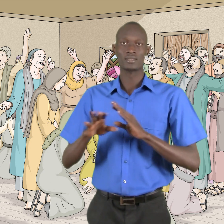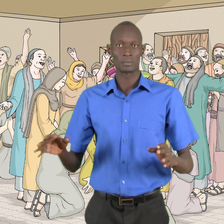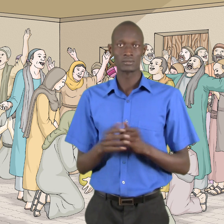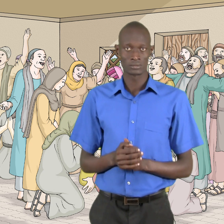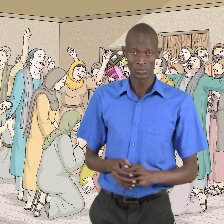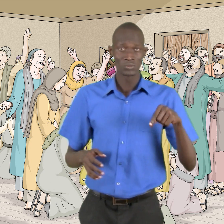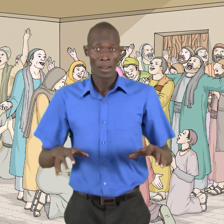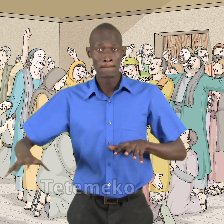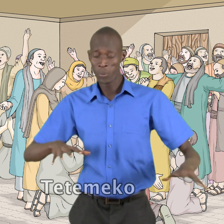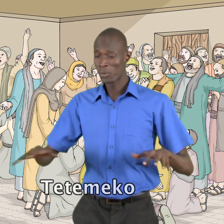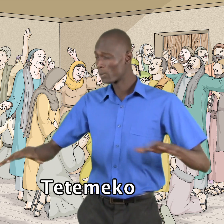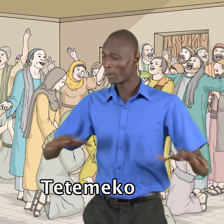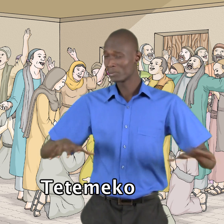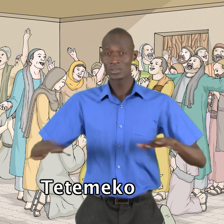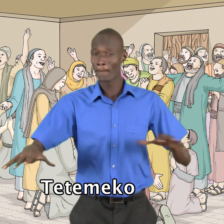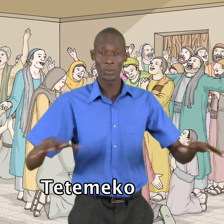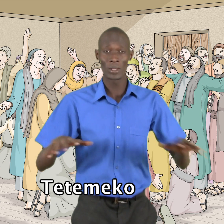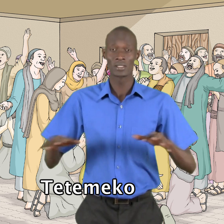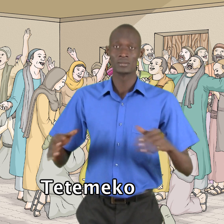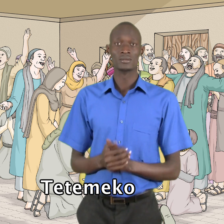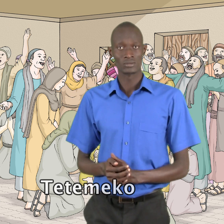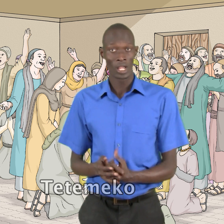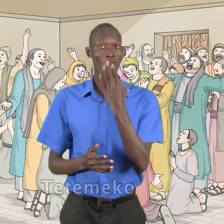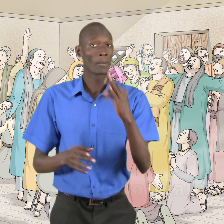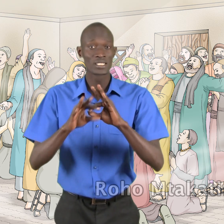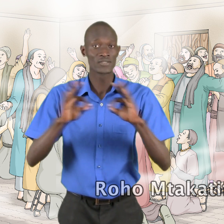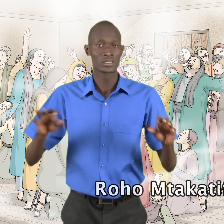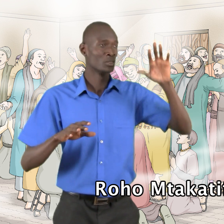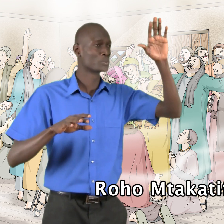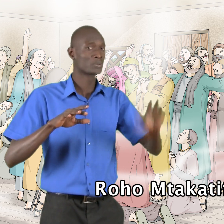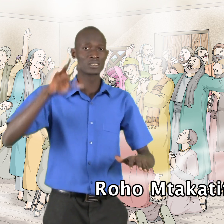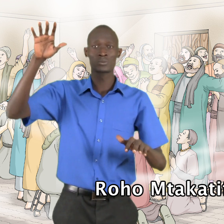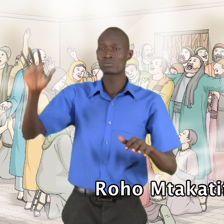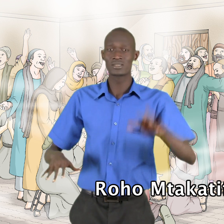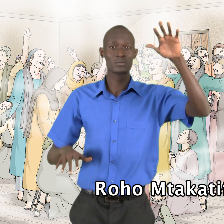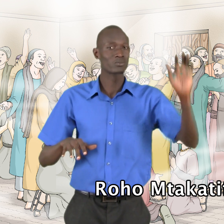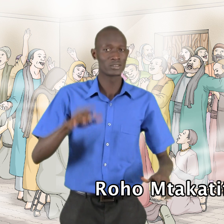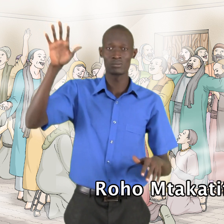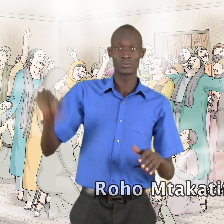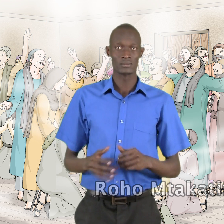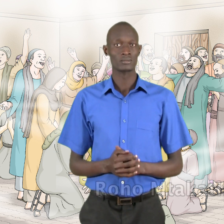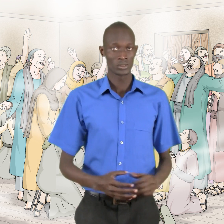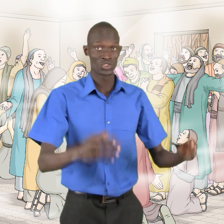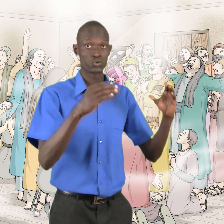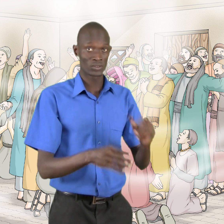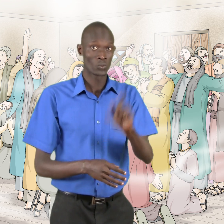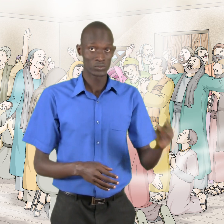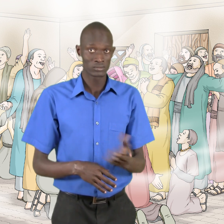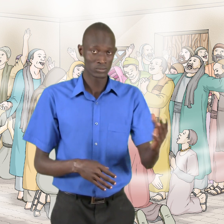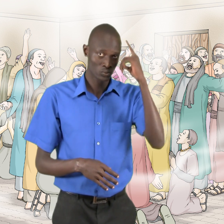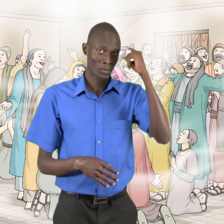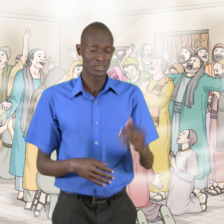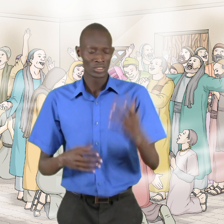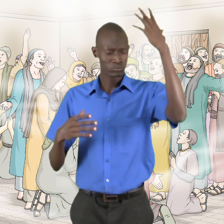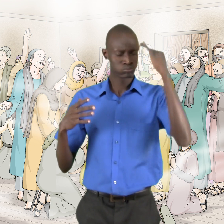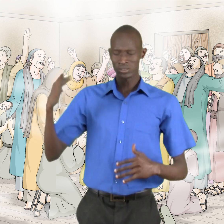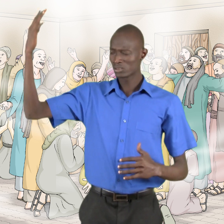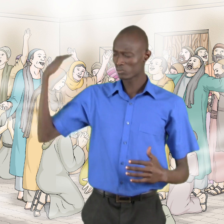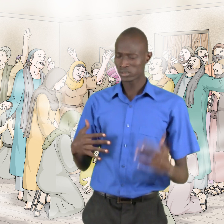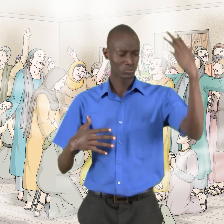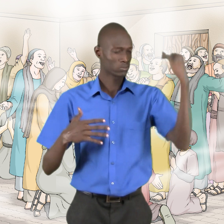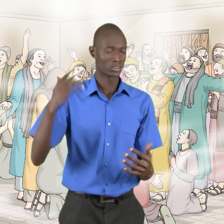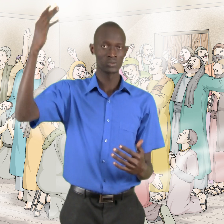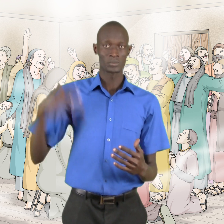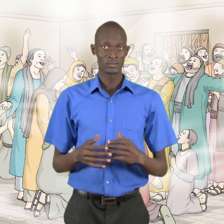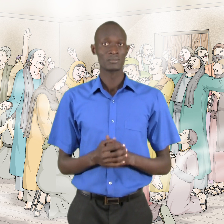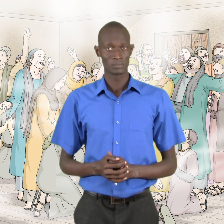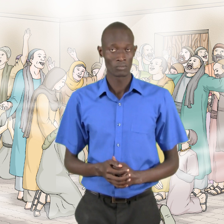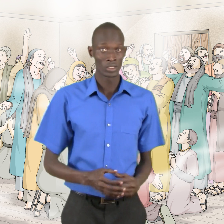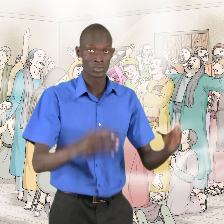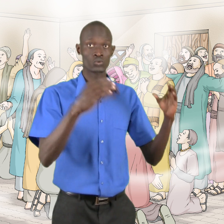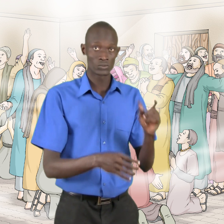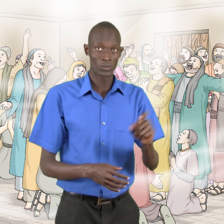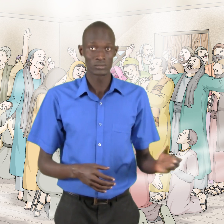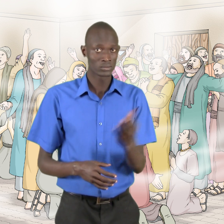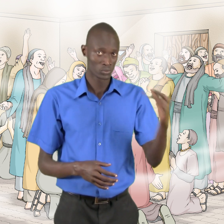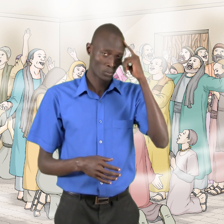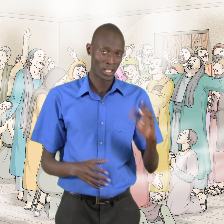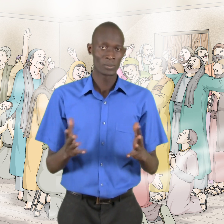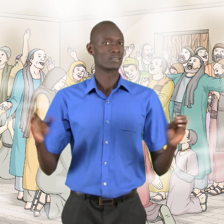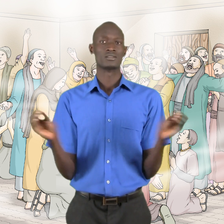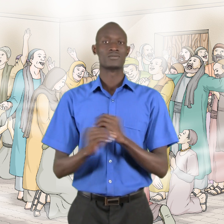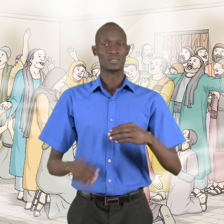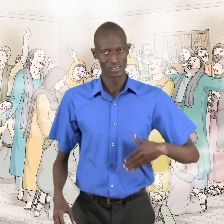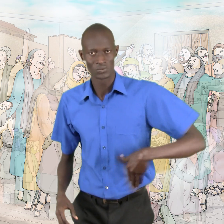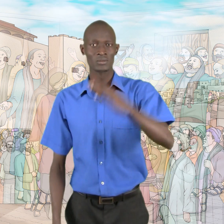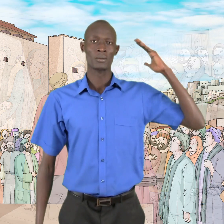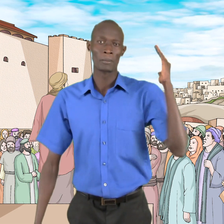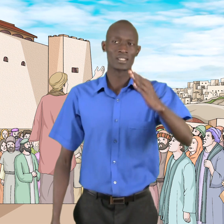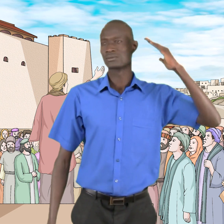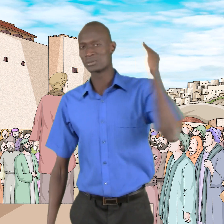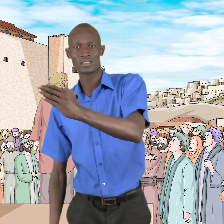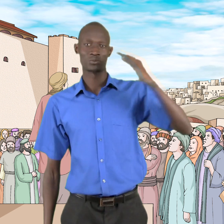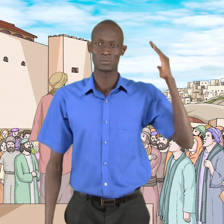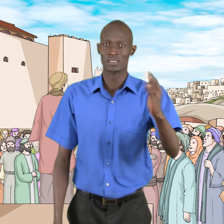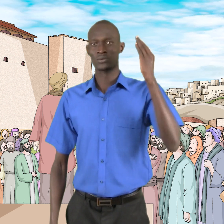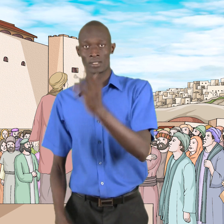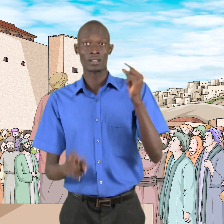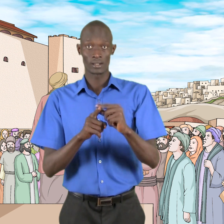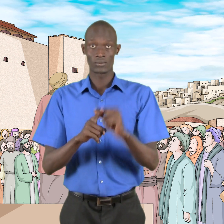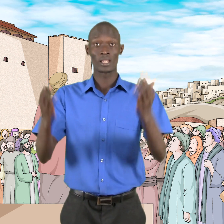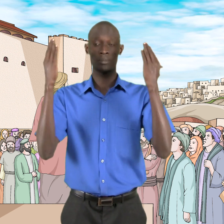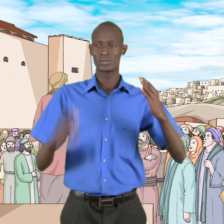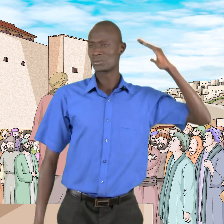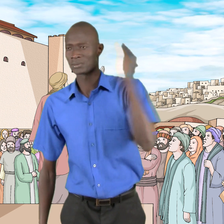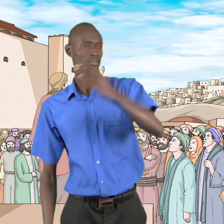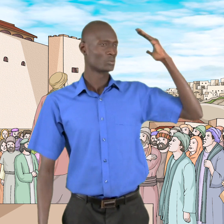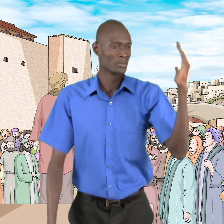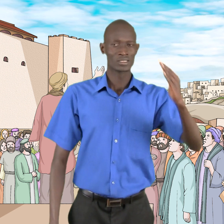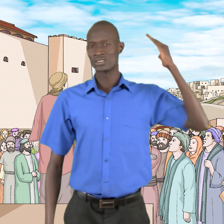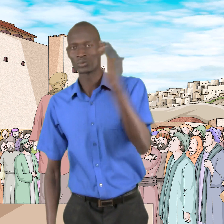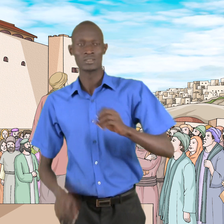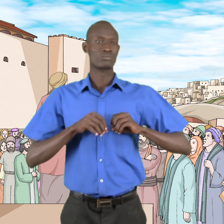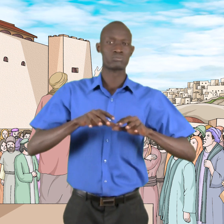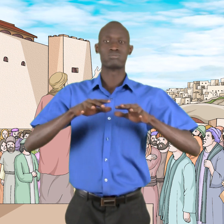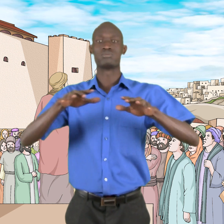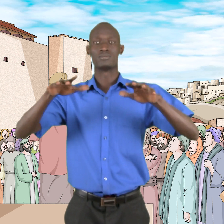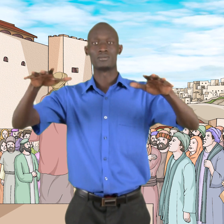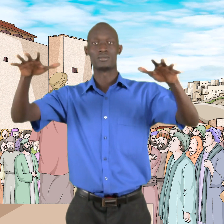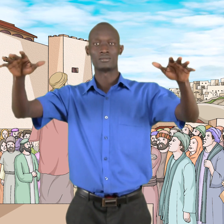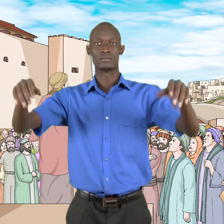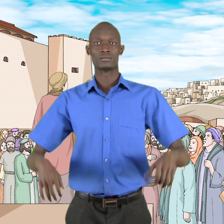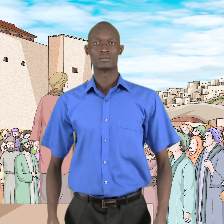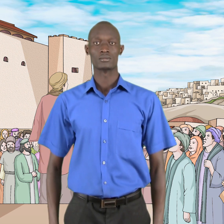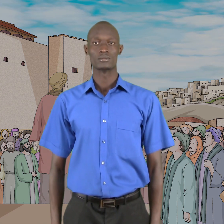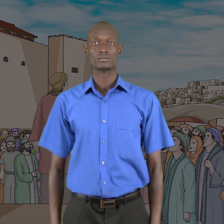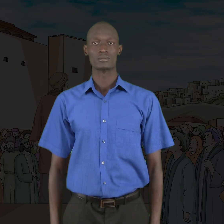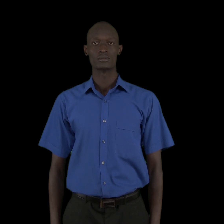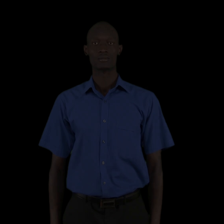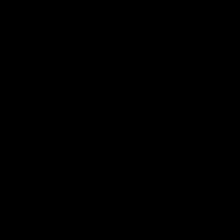After they had prayed, their meeting place was shaken, and they were all filled with the Holy Spirit and spoke the word of God boldly.